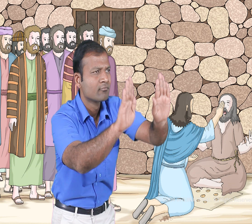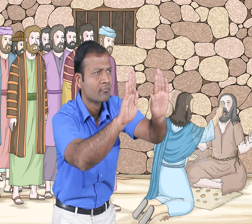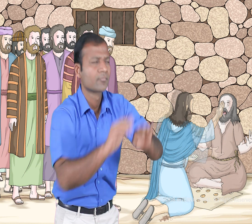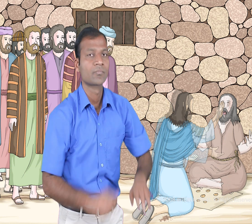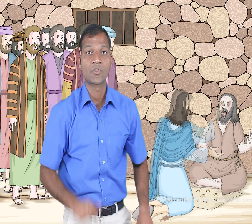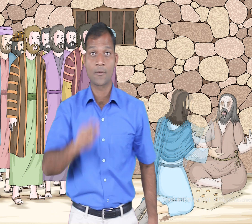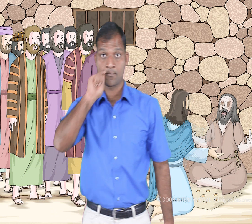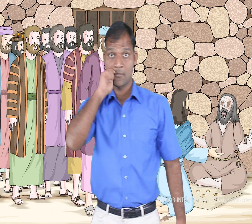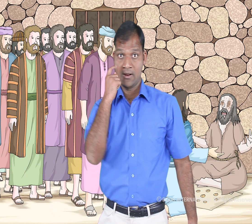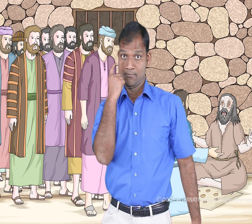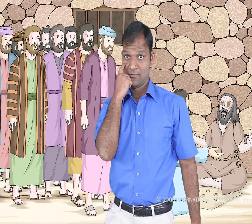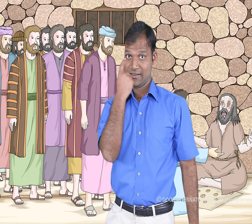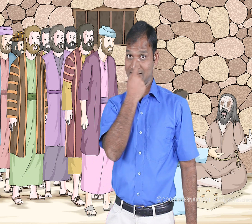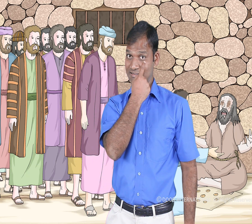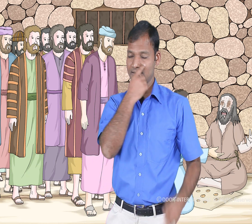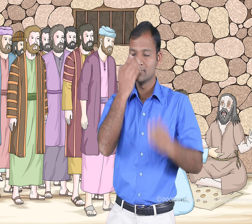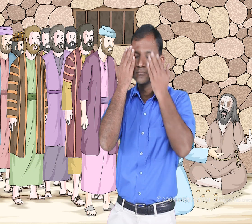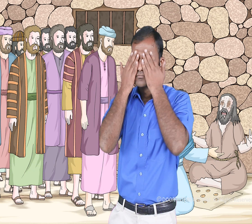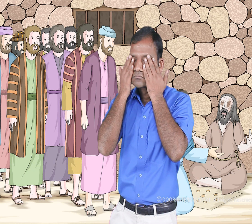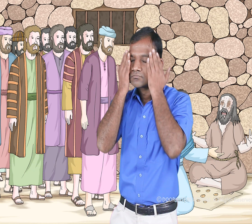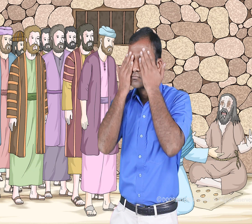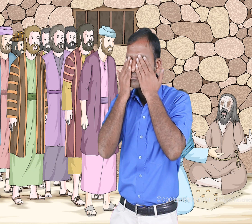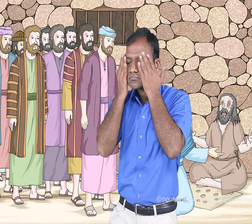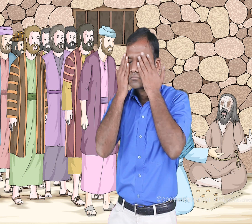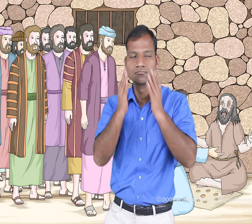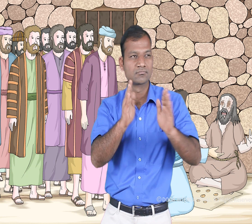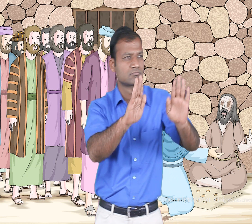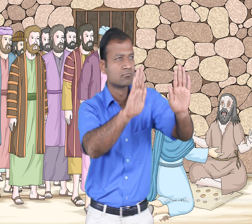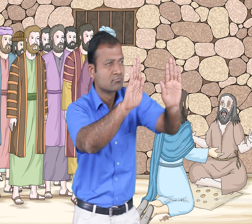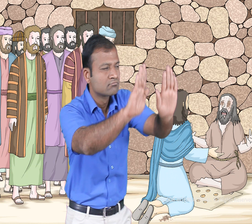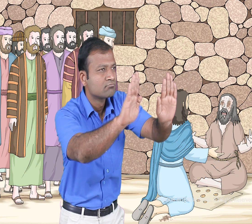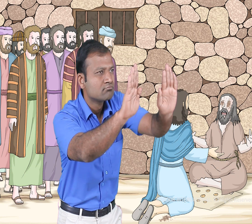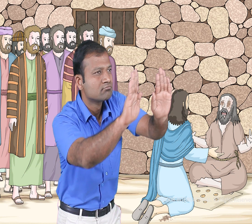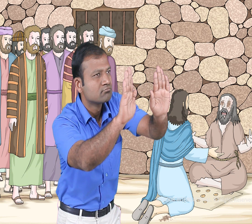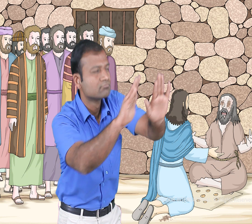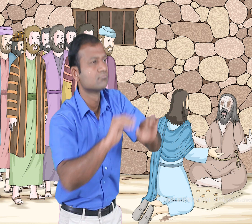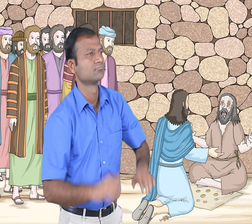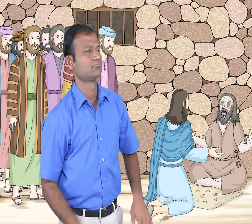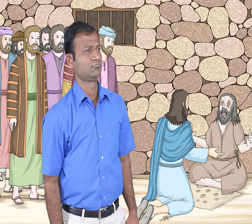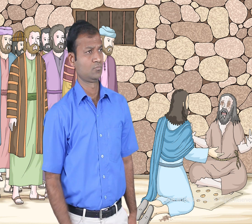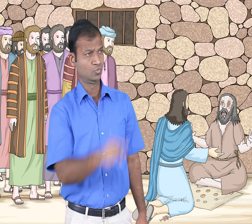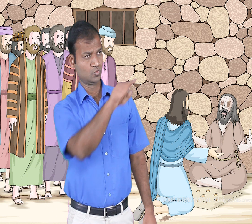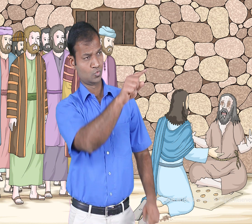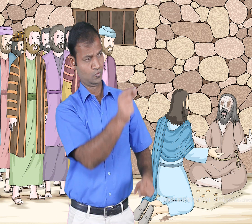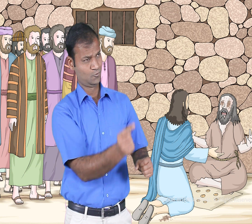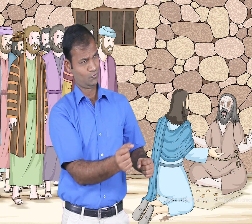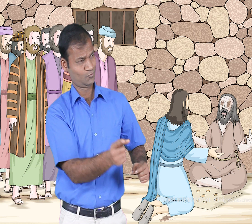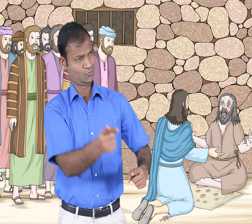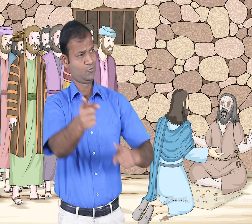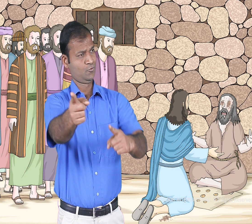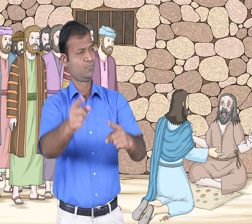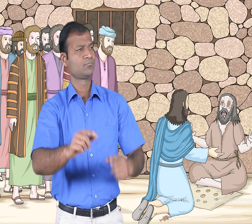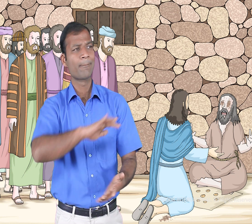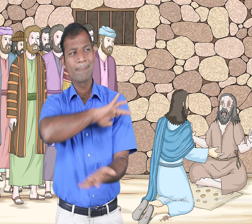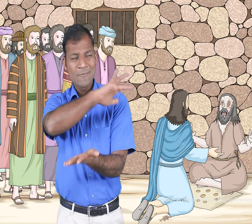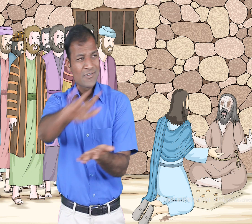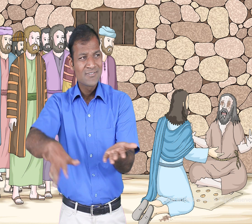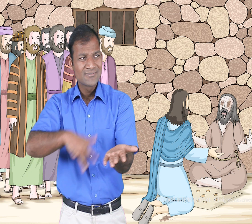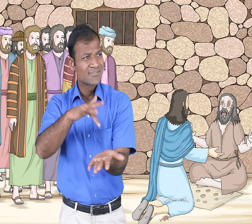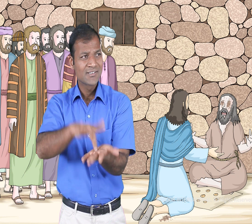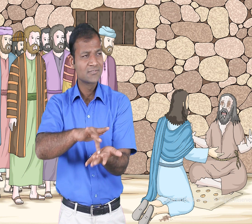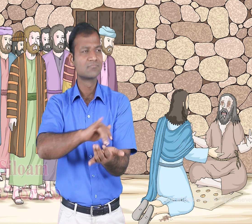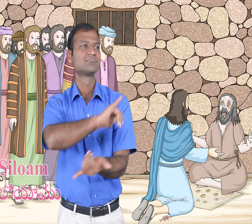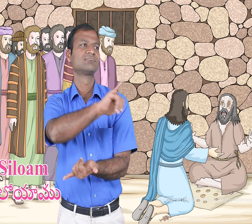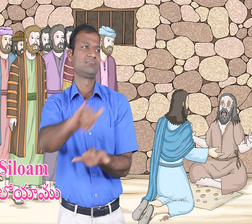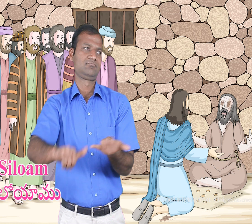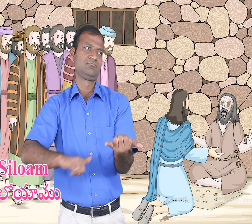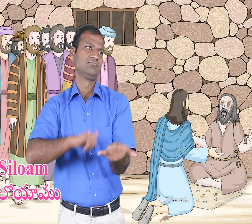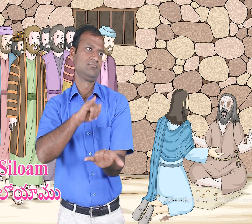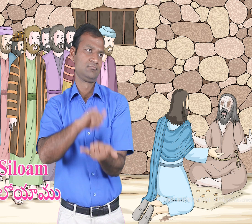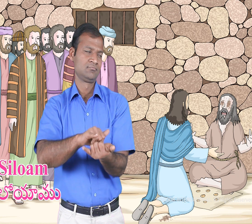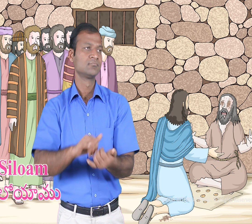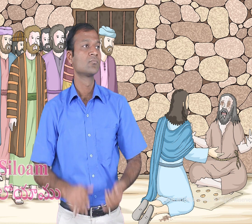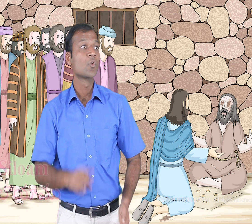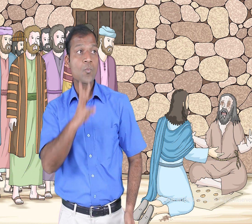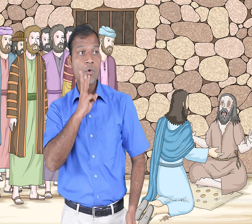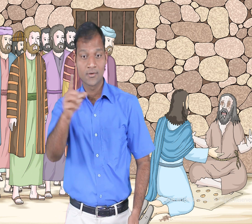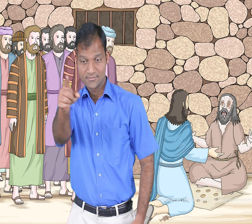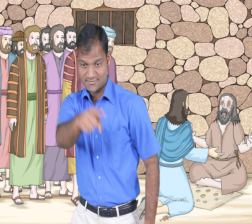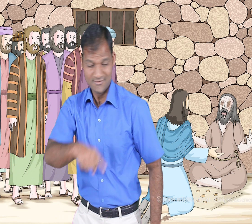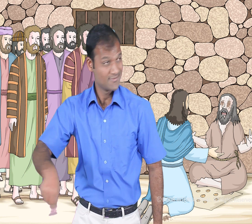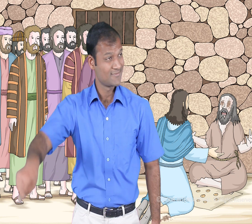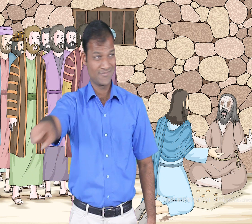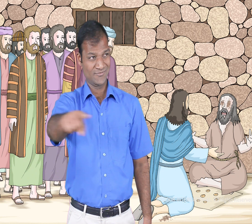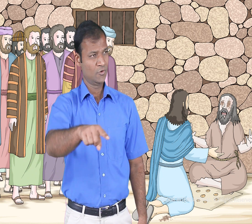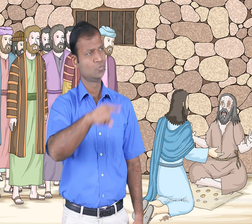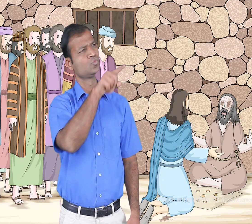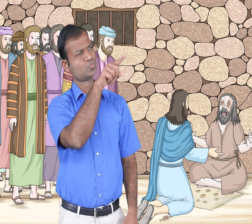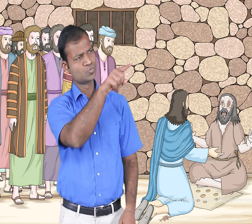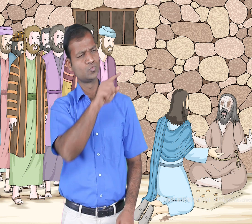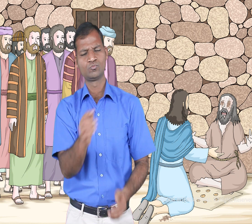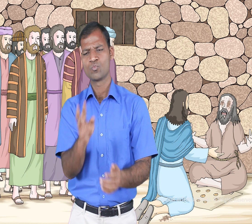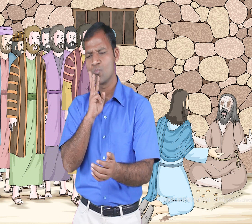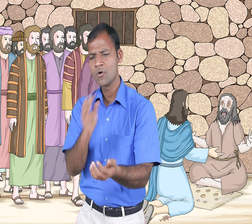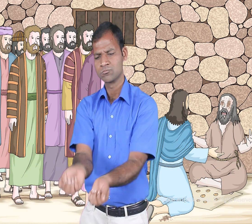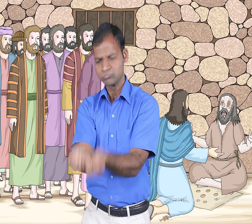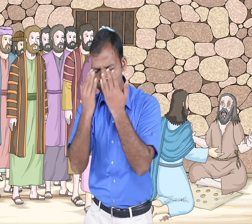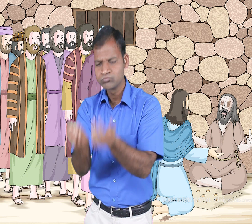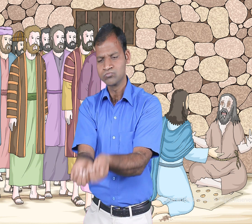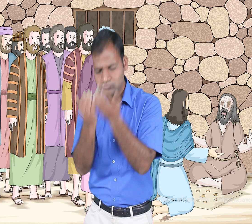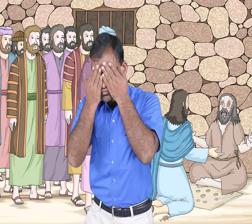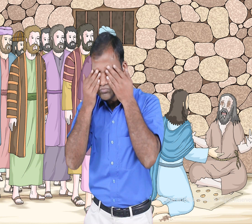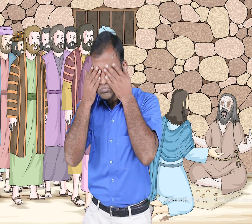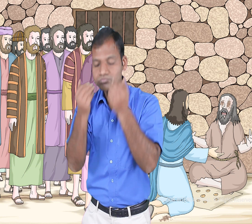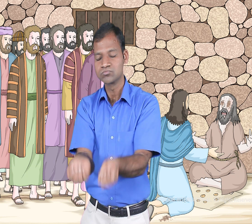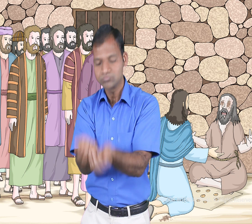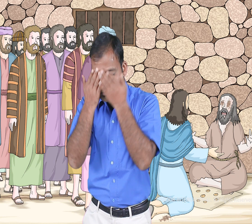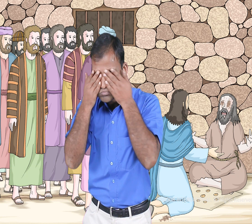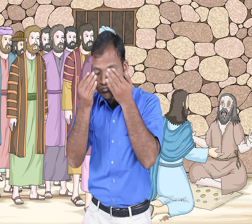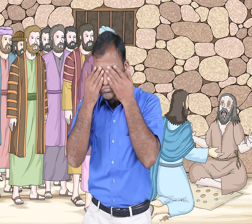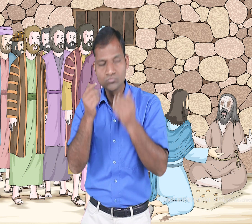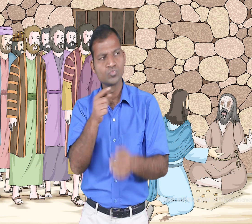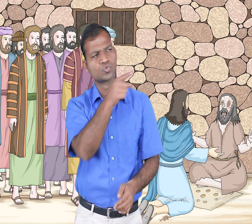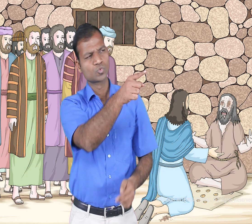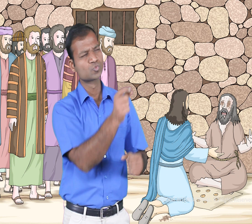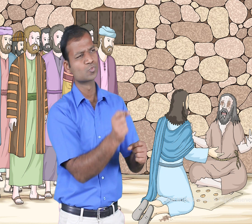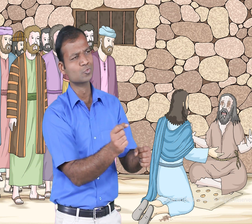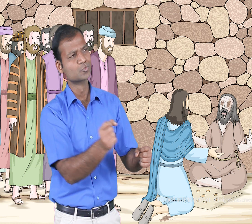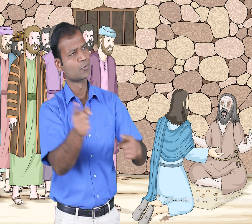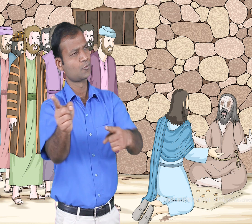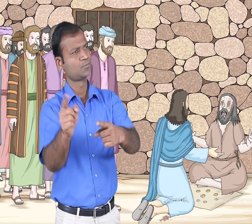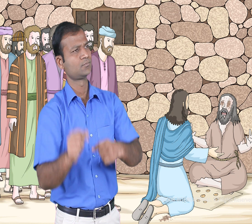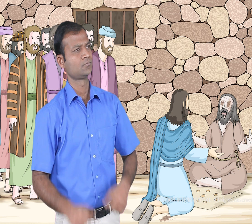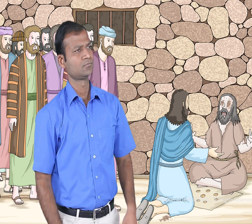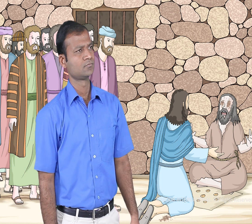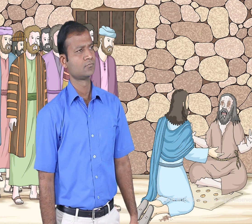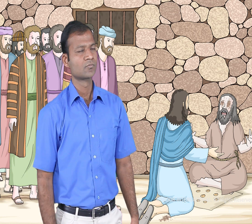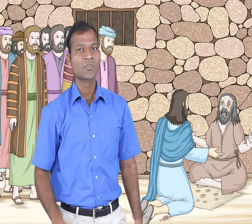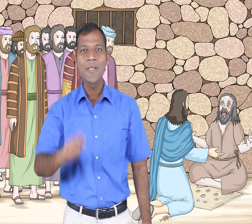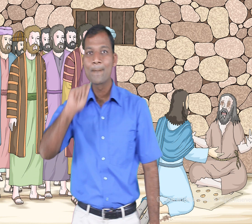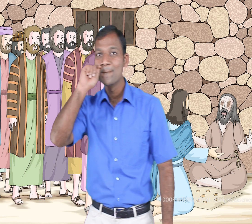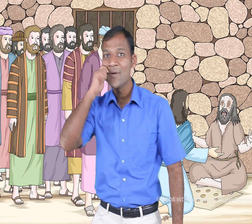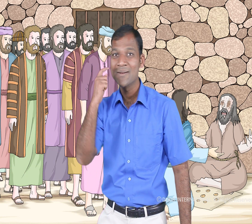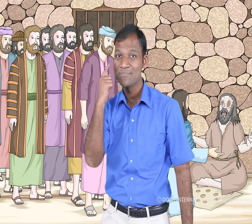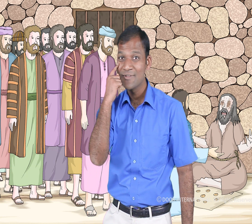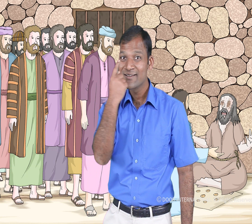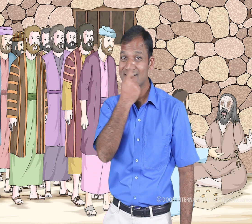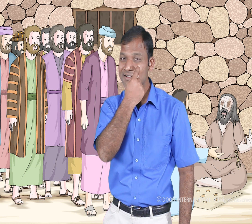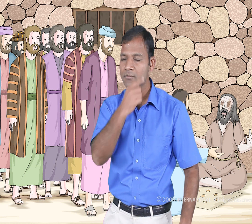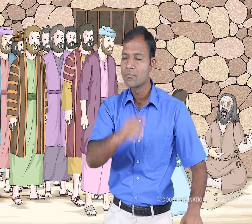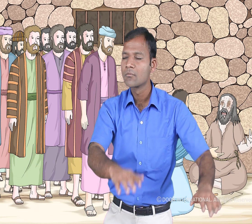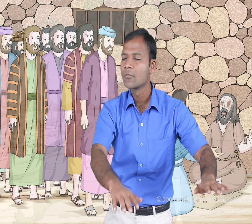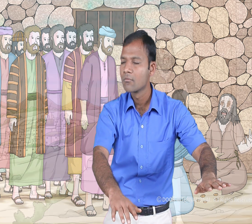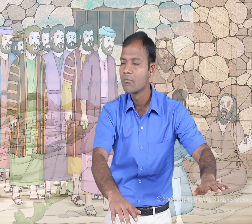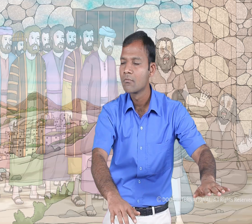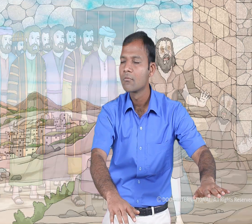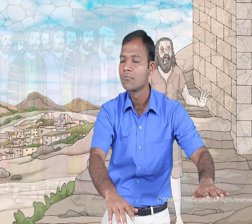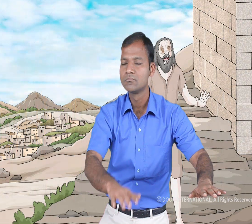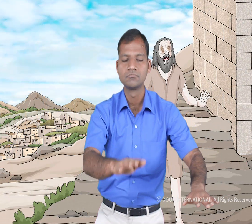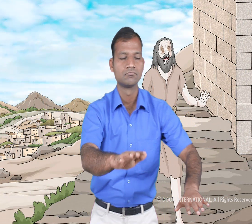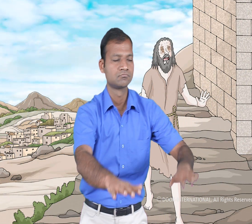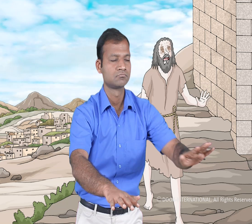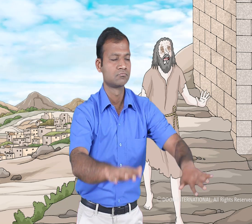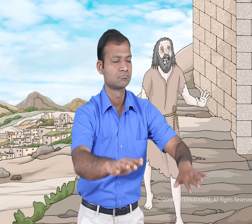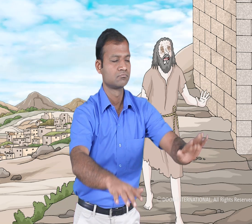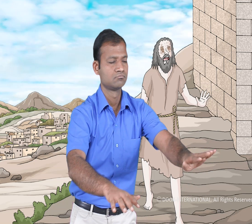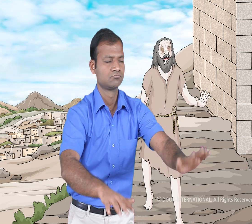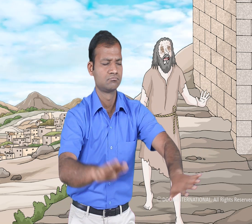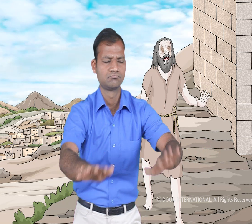Then He told him, “Go, wash in the Pool of Siloam” (which means “Sent”).